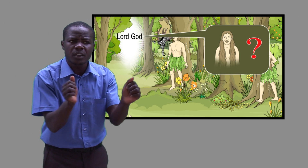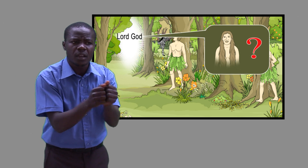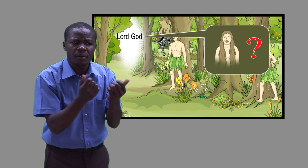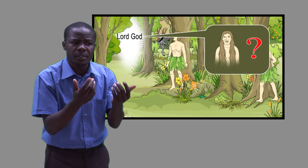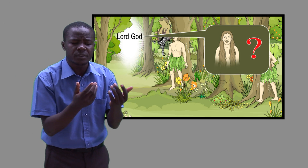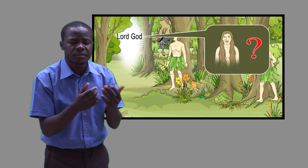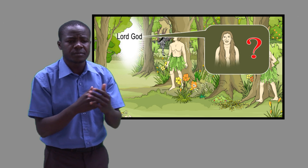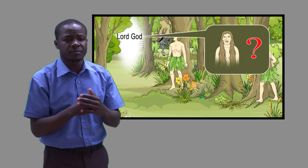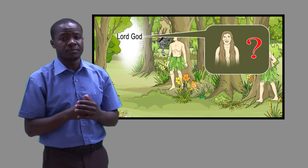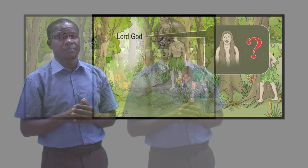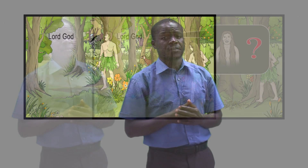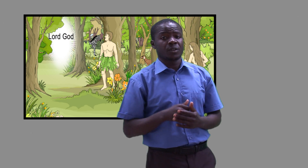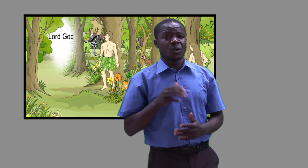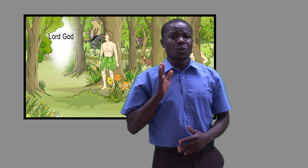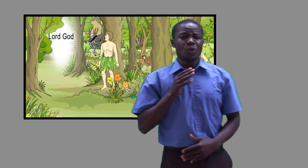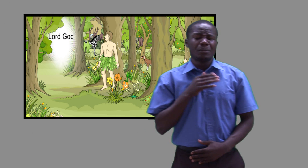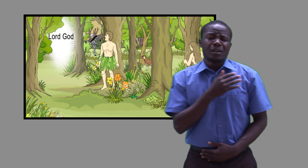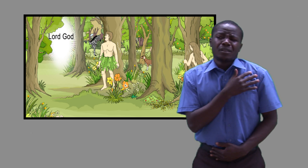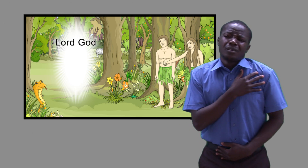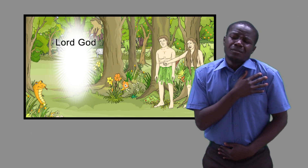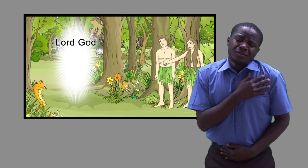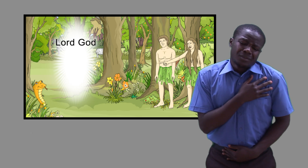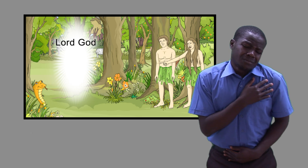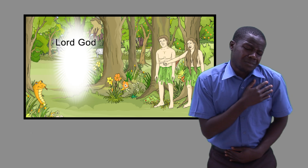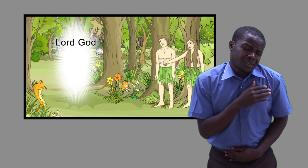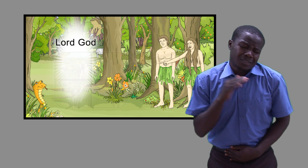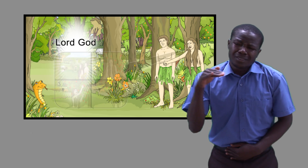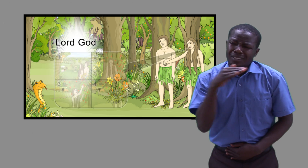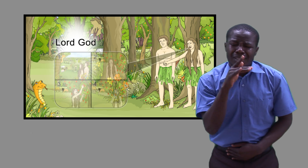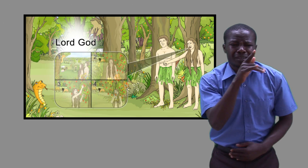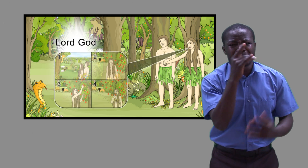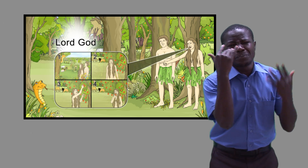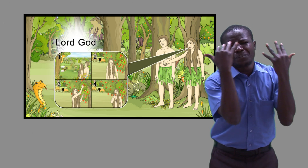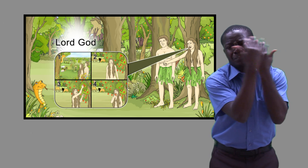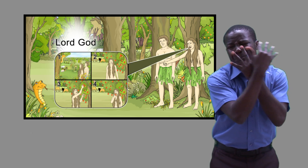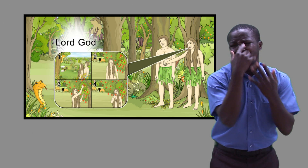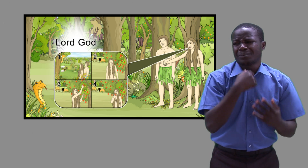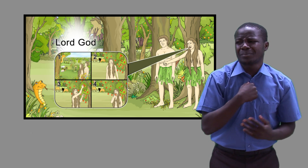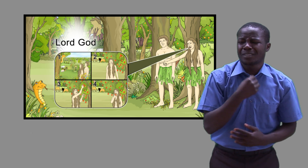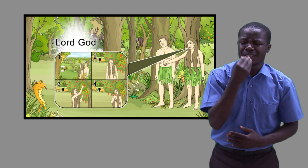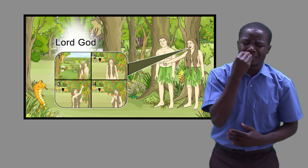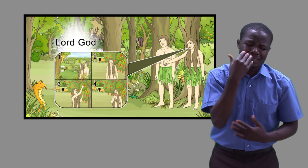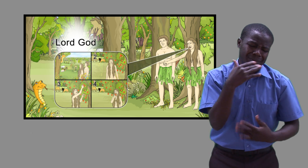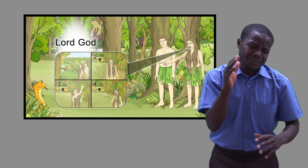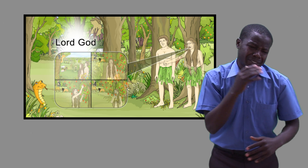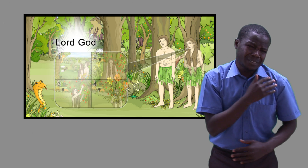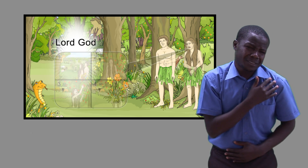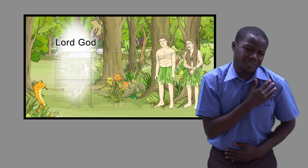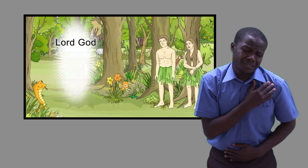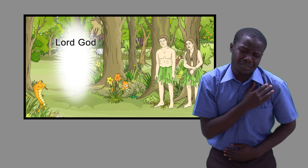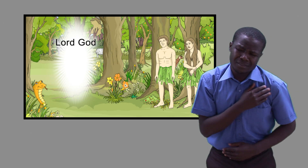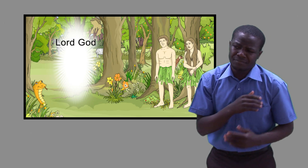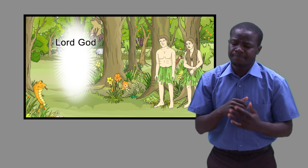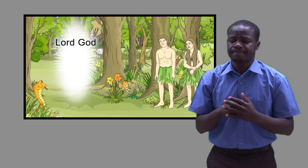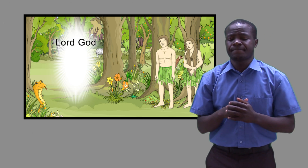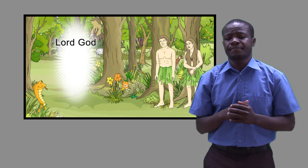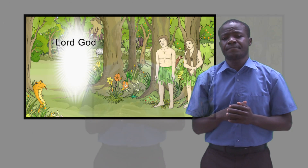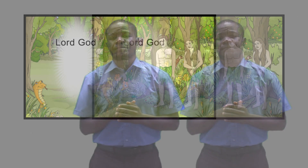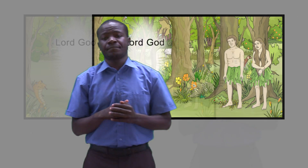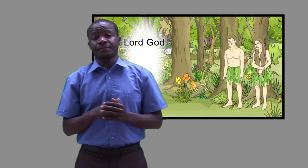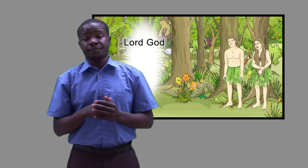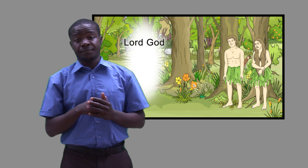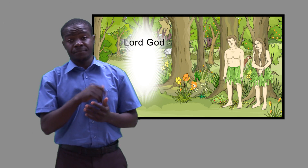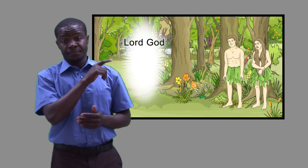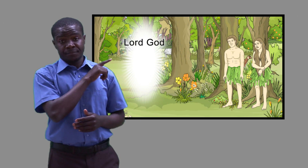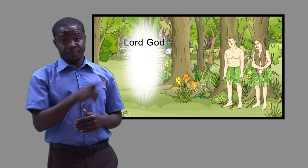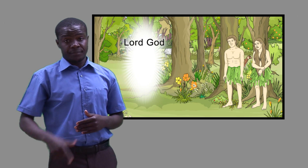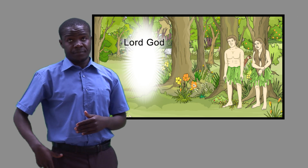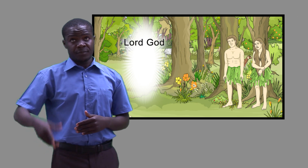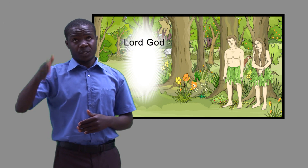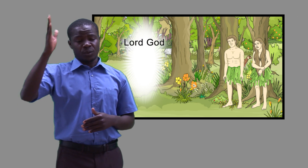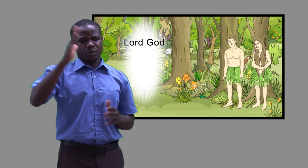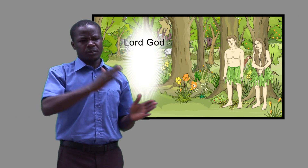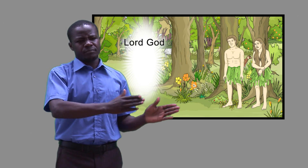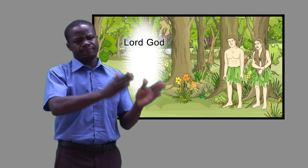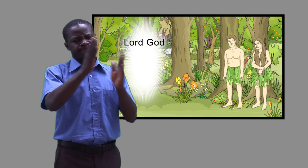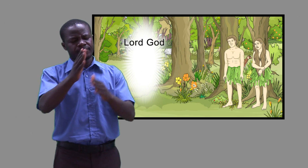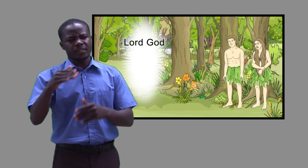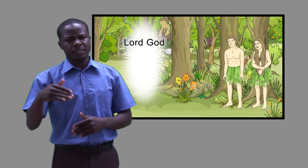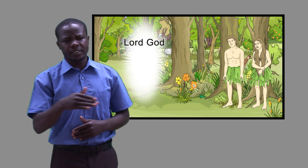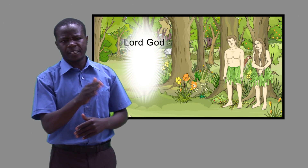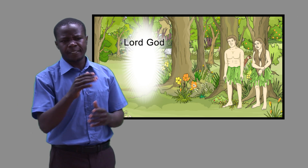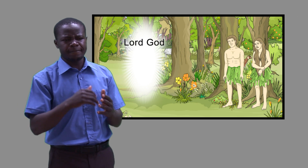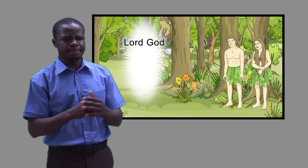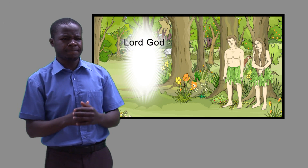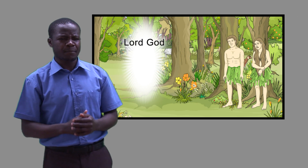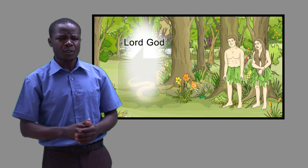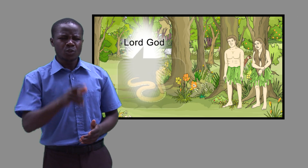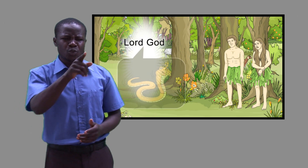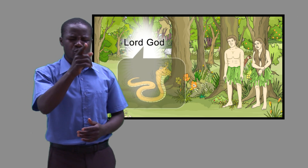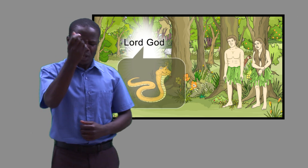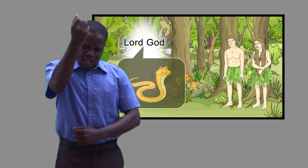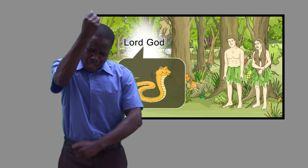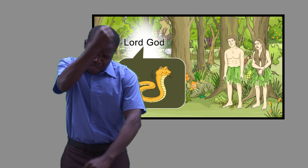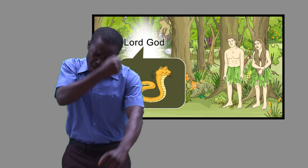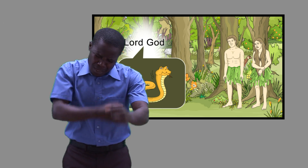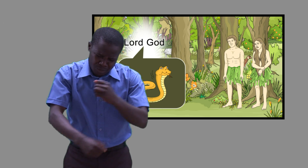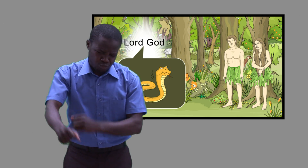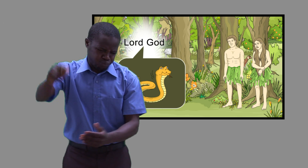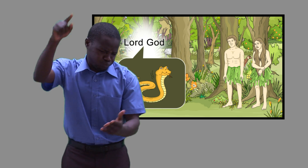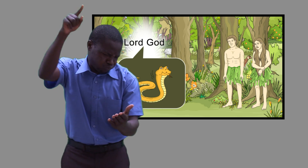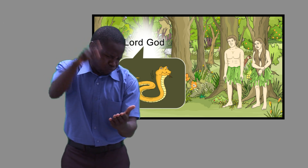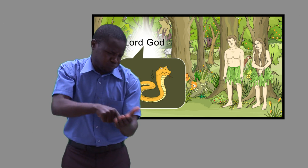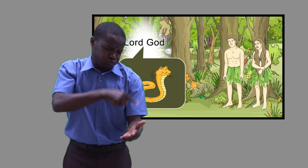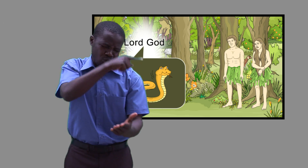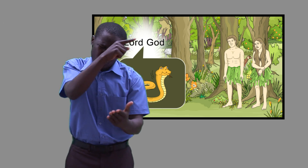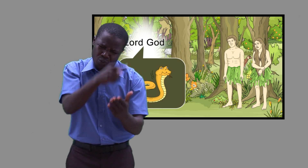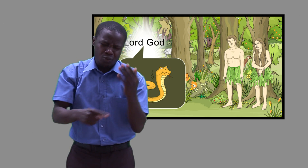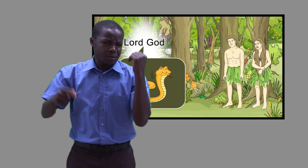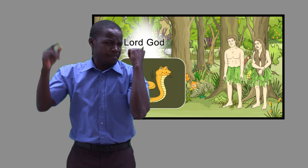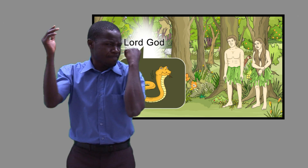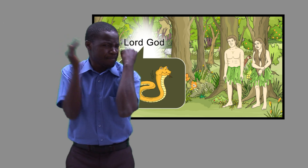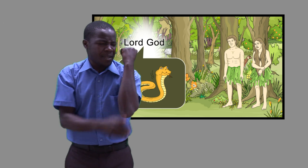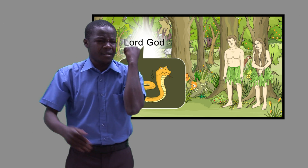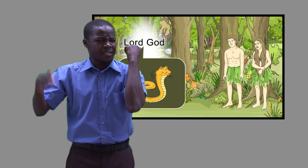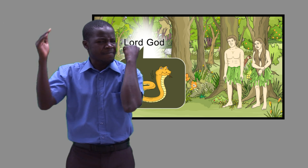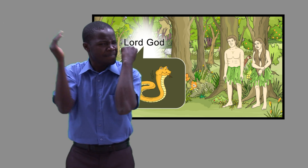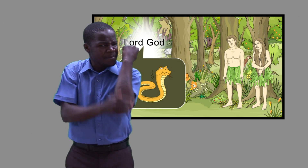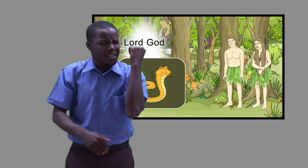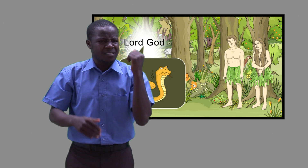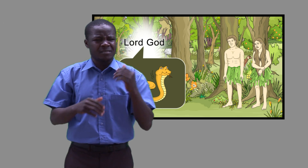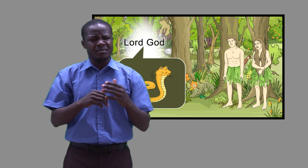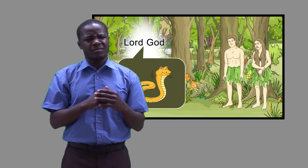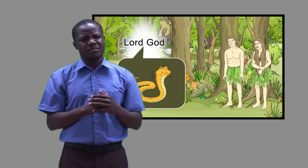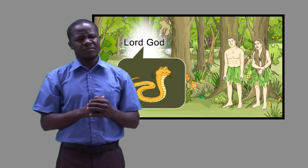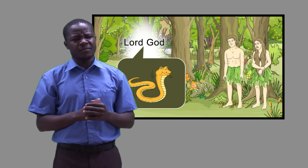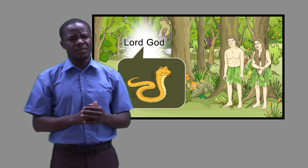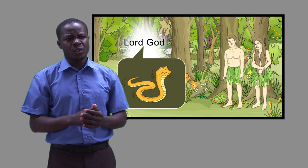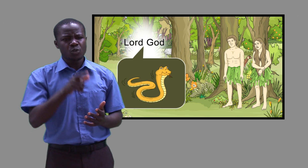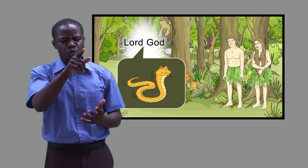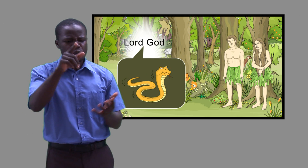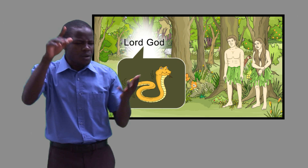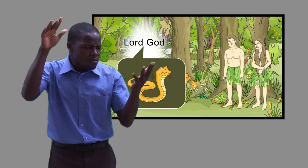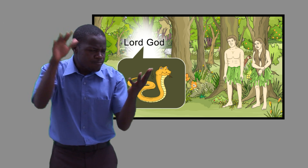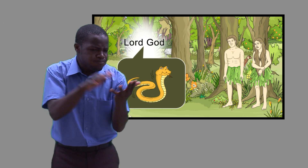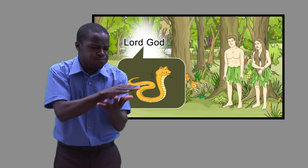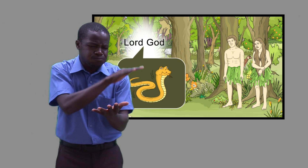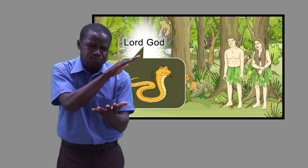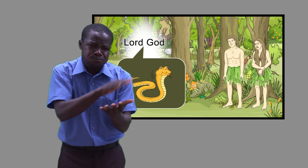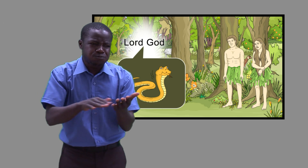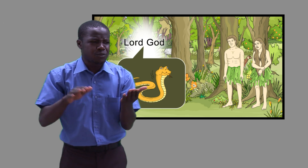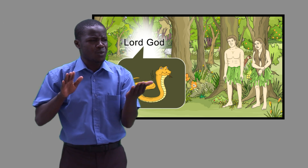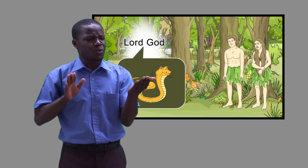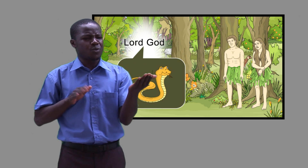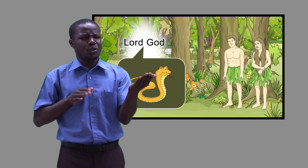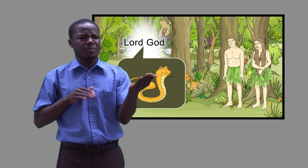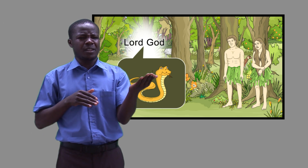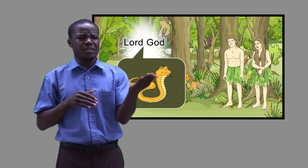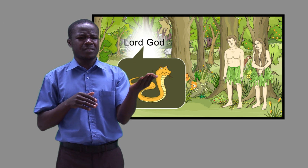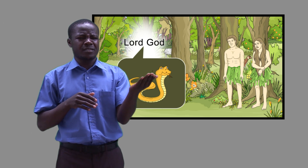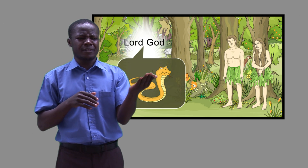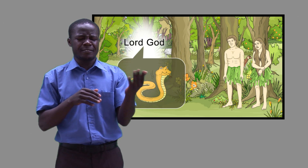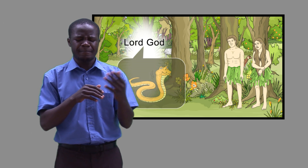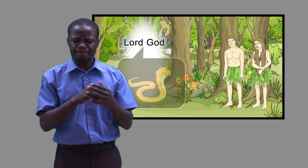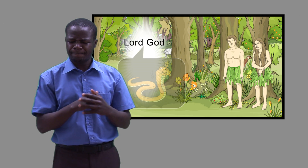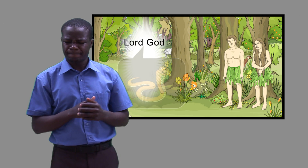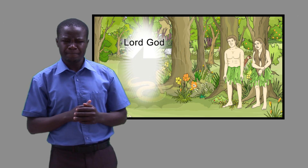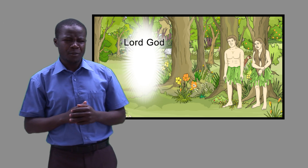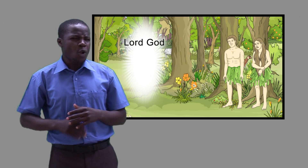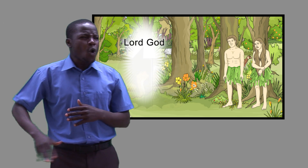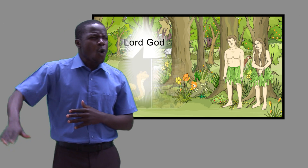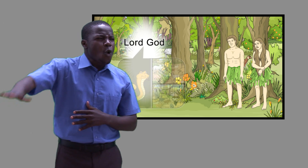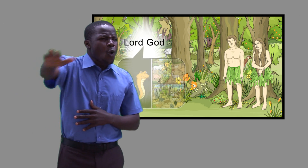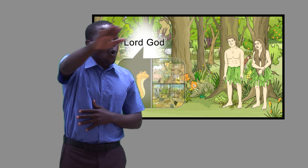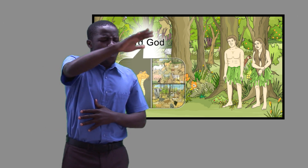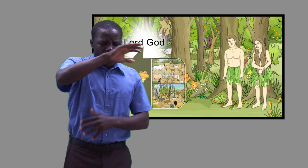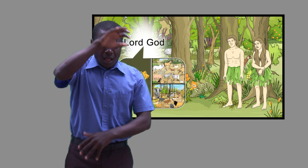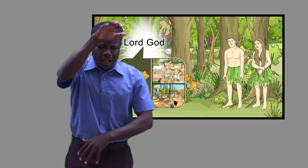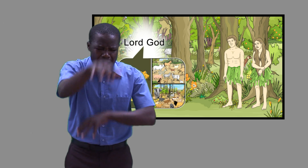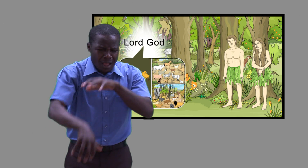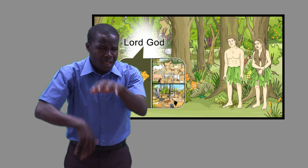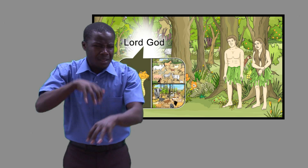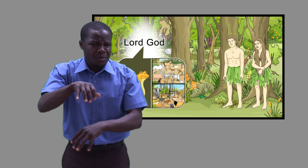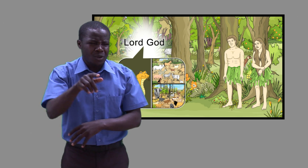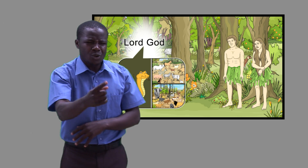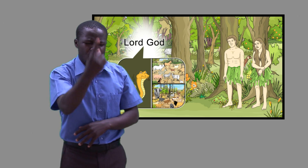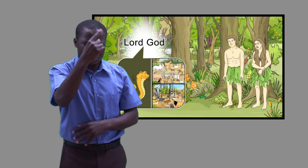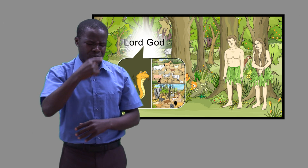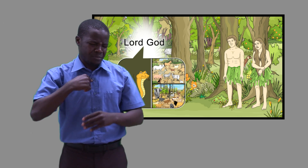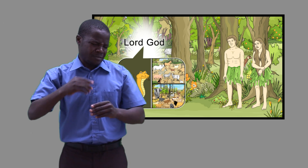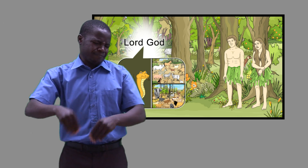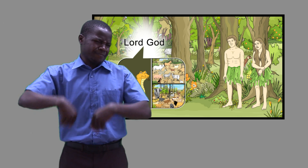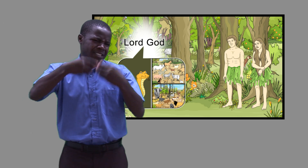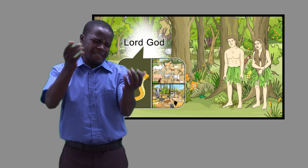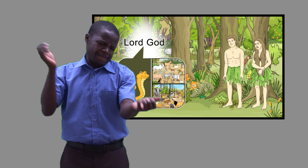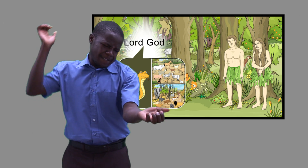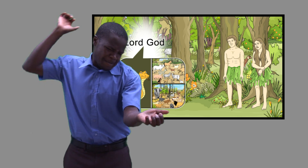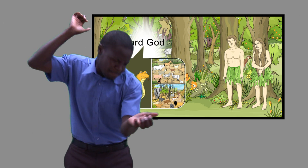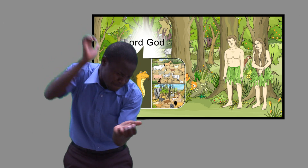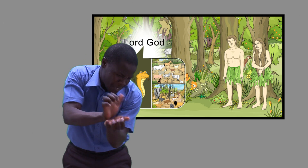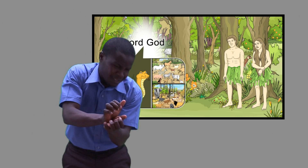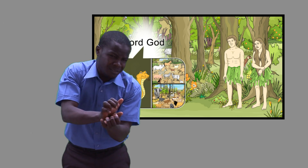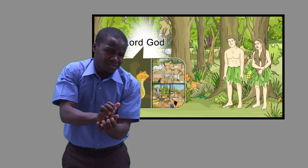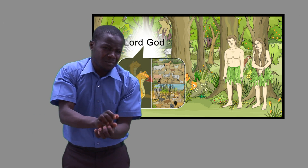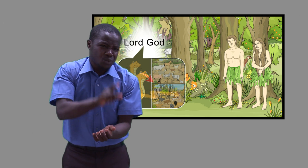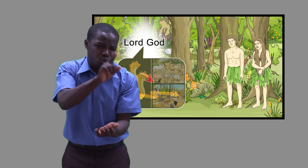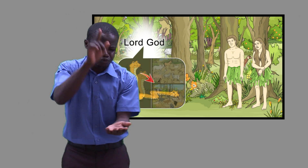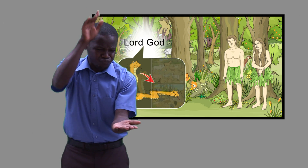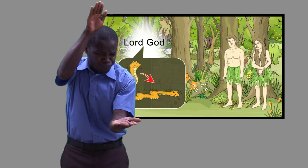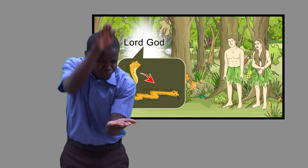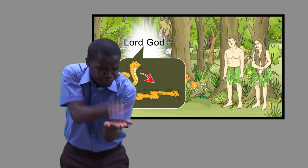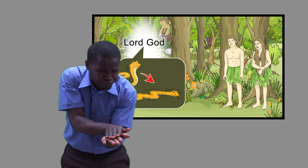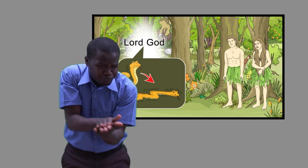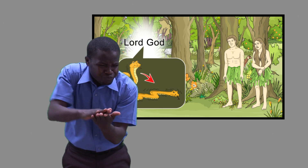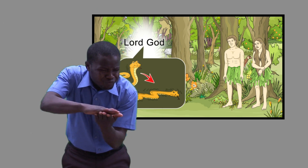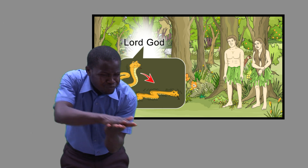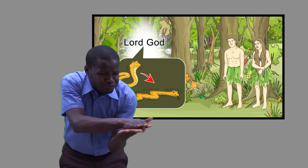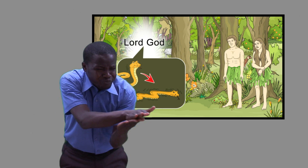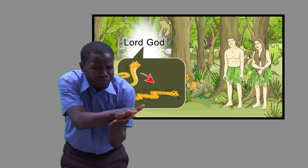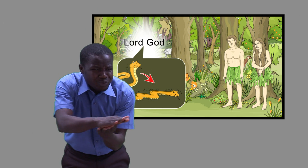“The serpent deceived me,” she replied, “and I ate.” So the LORD God said to the serpent: “Because you have done this, cursed are you above all livestock and every beast of the field!